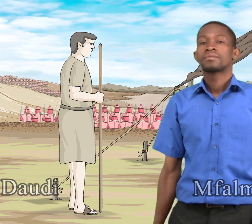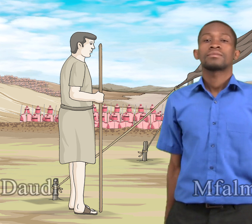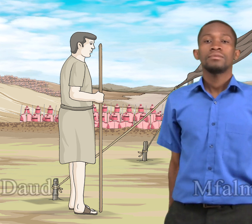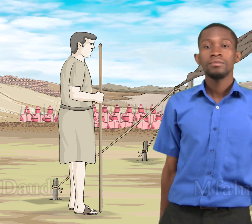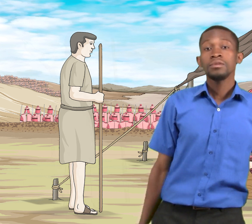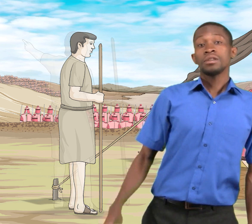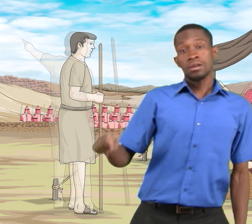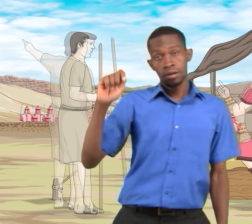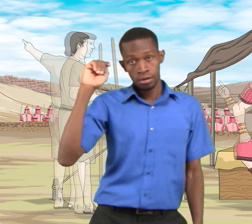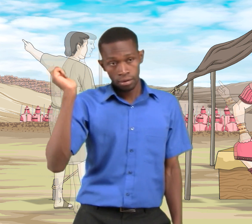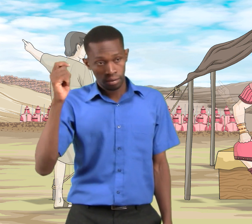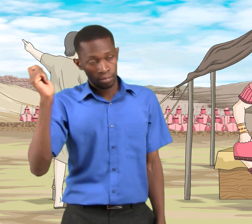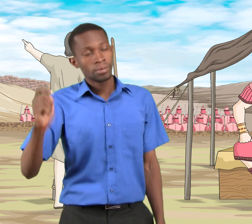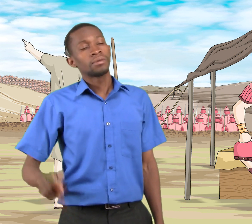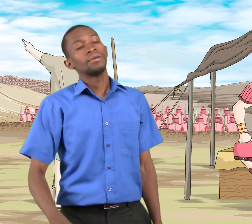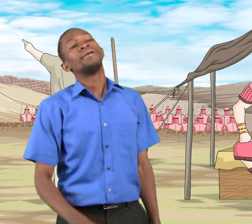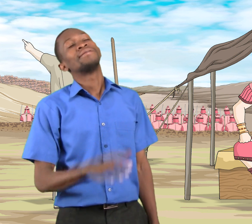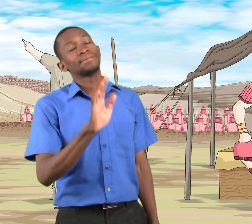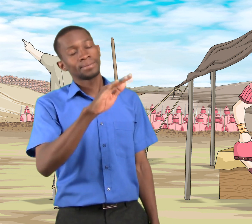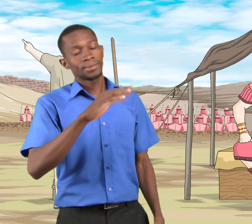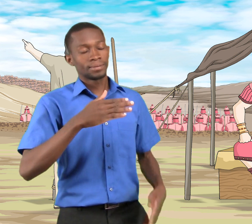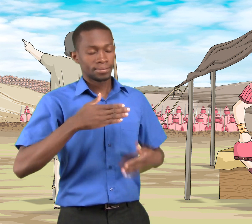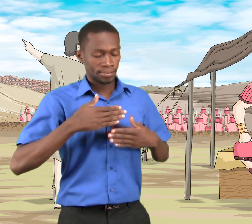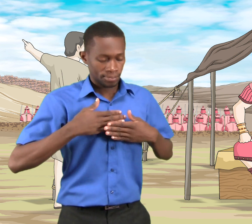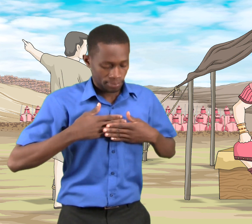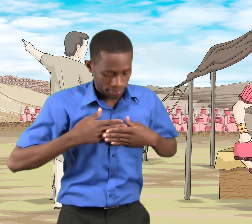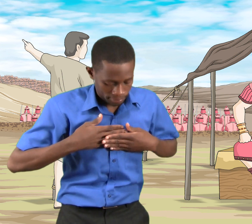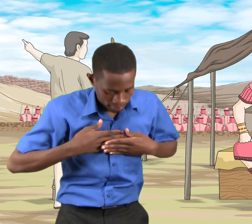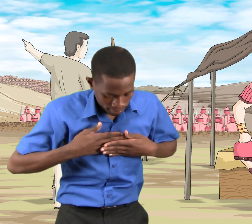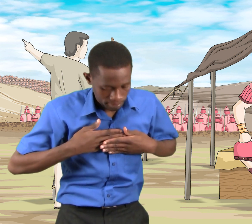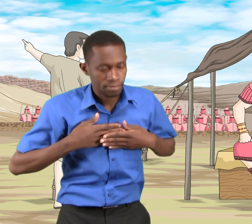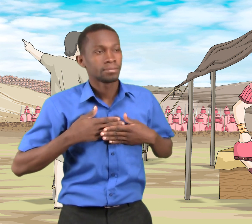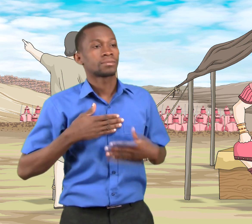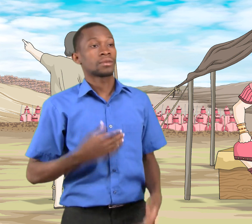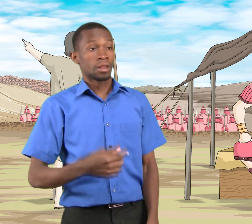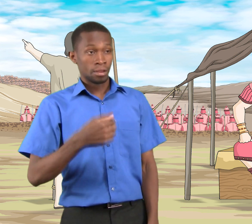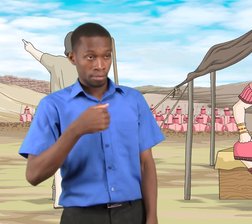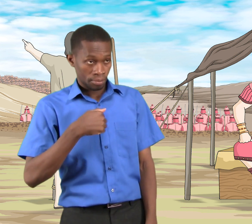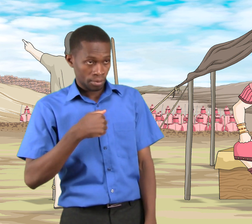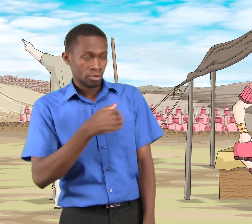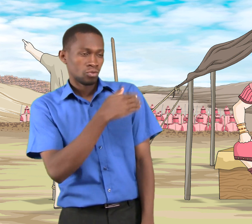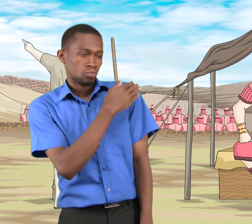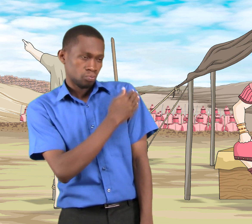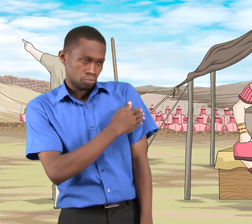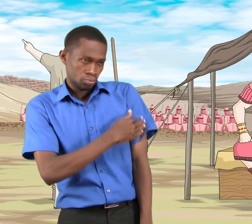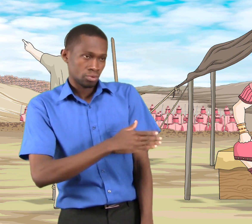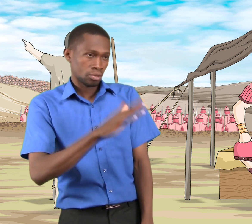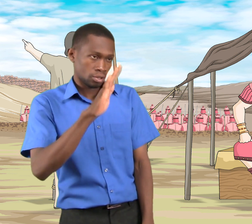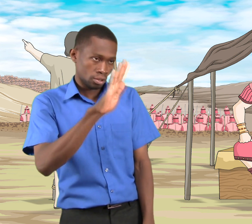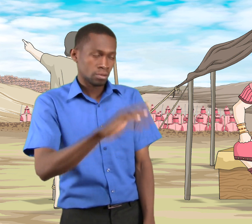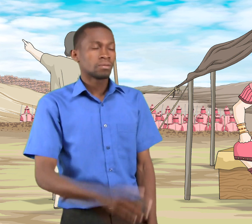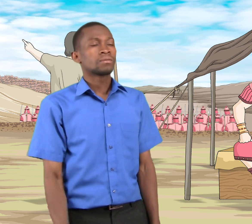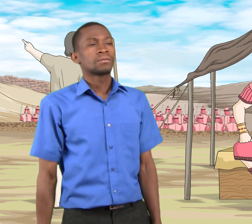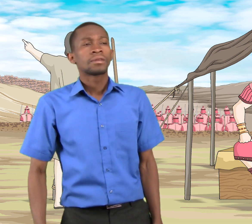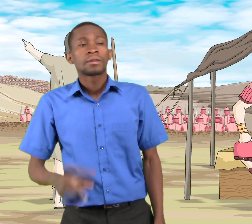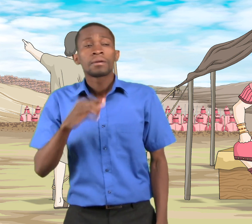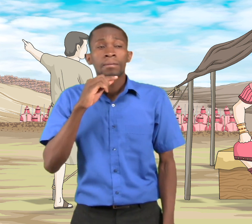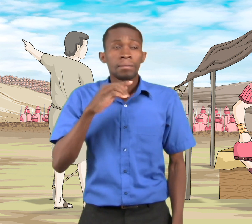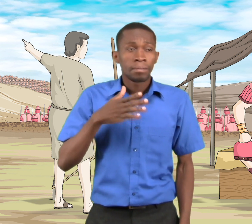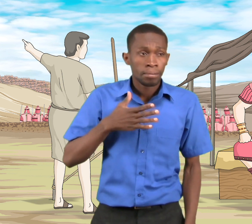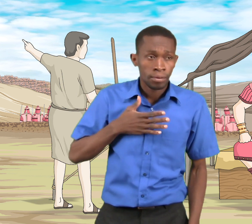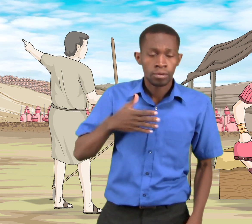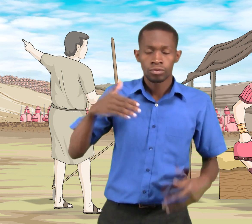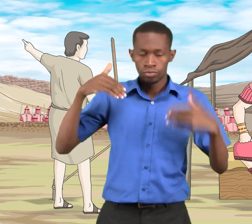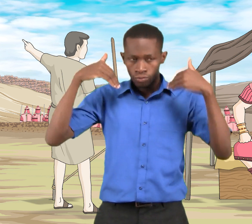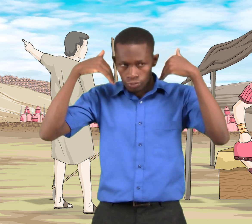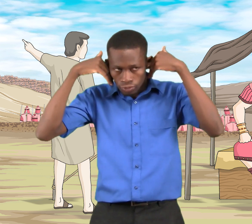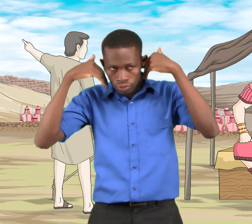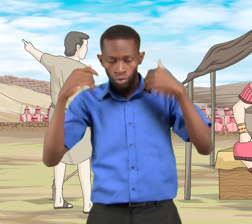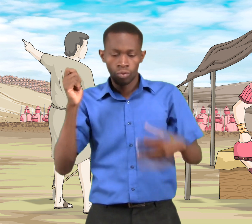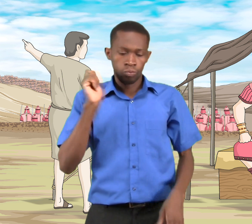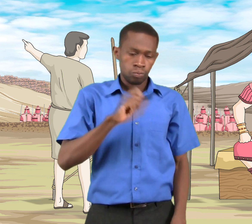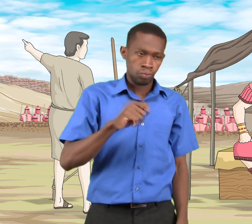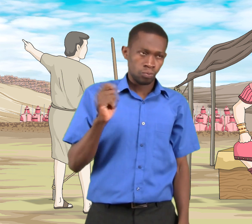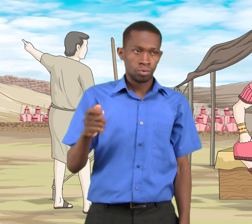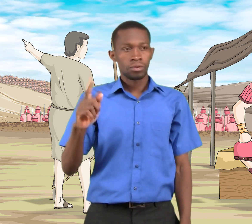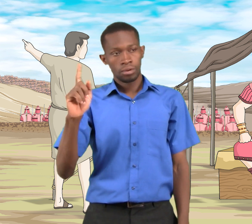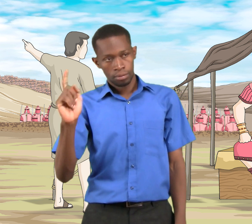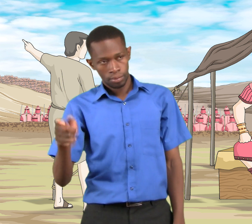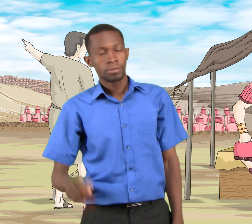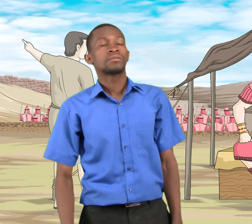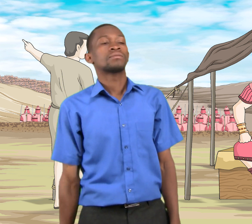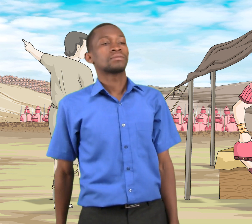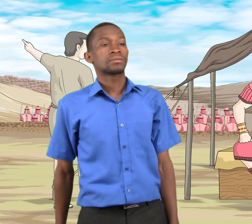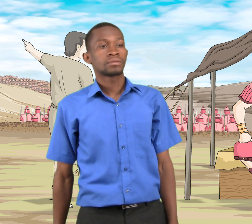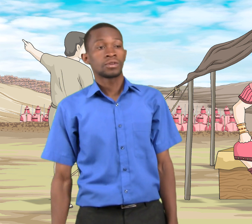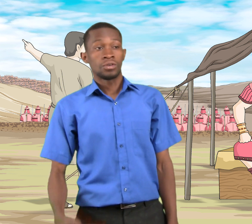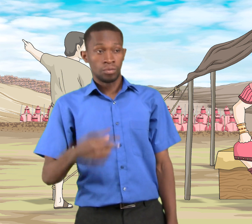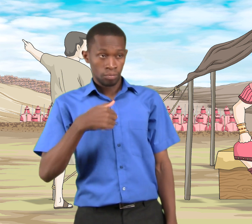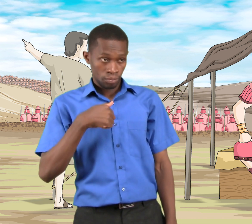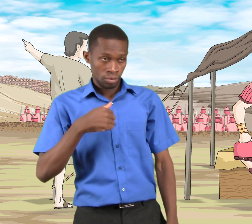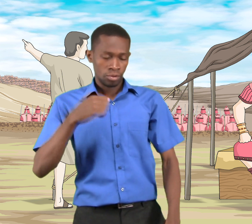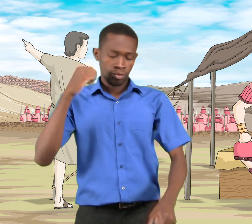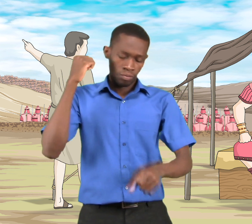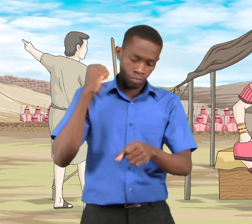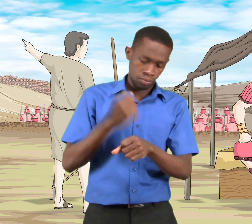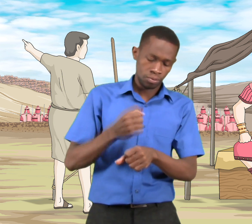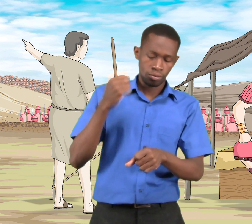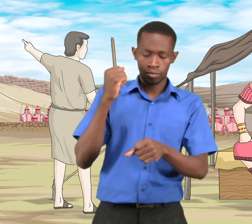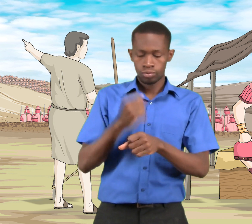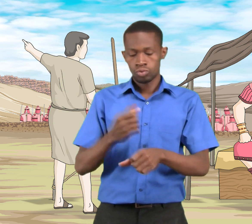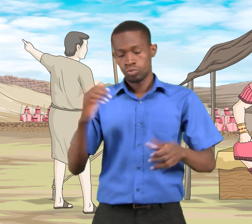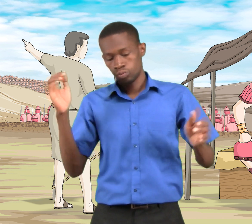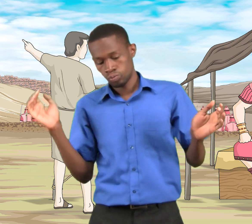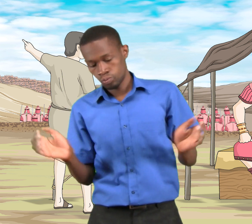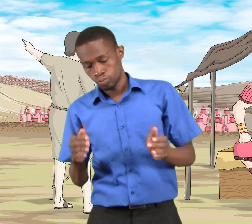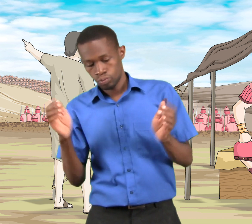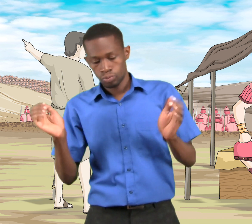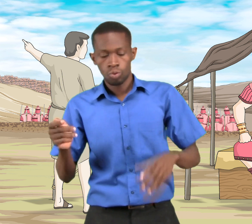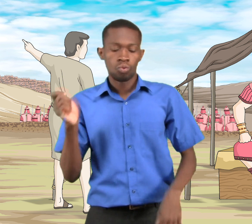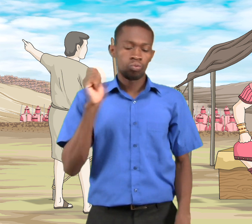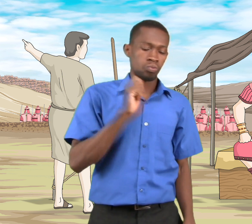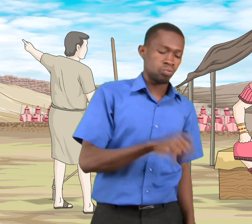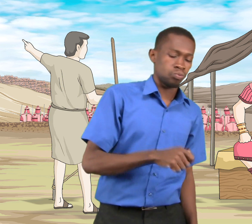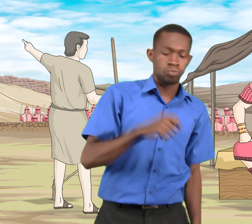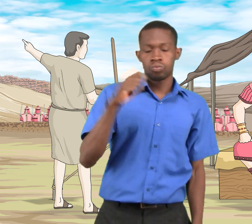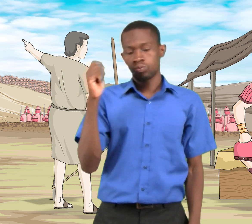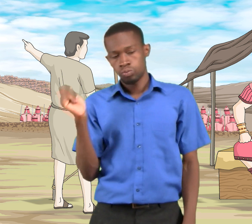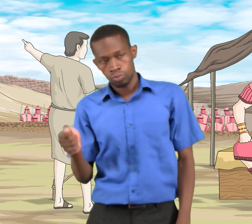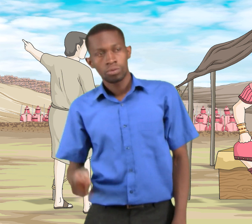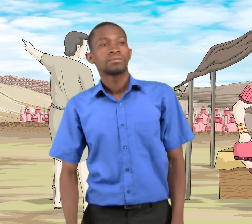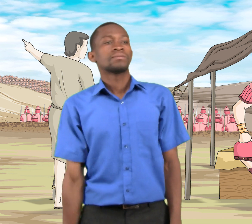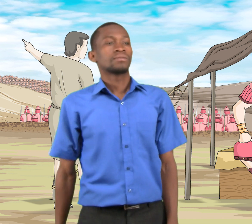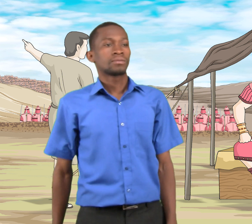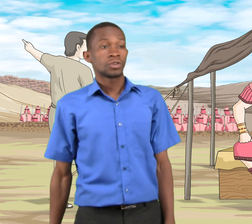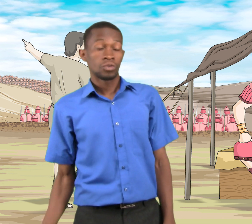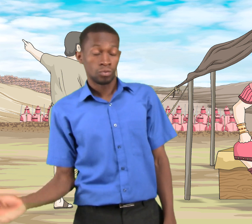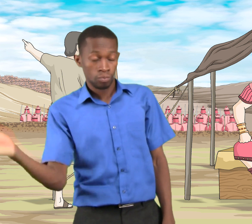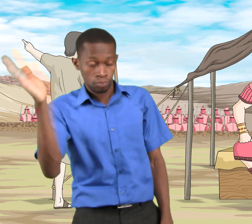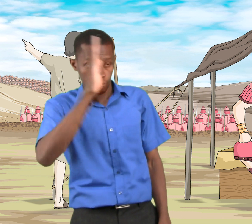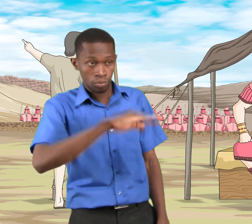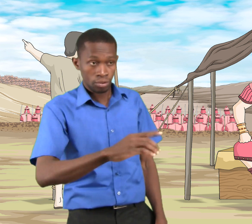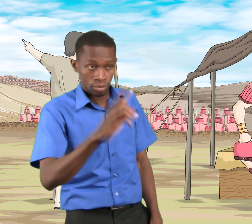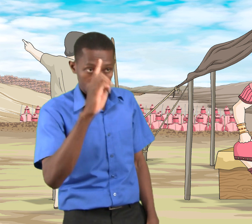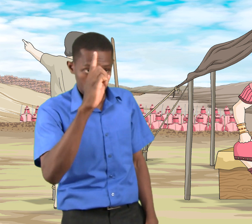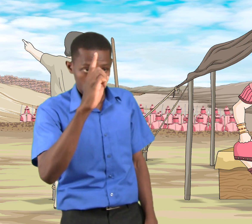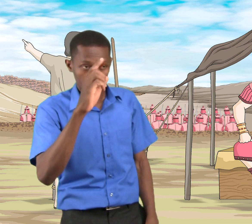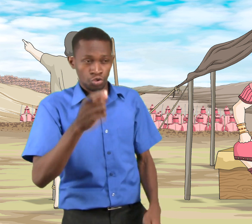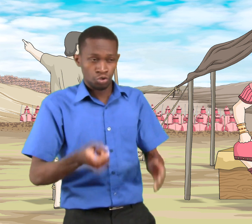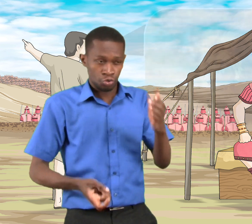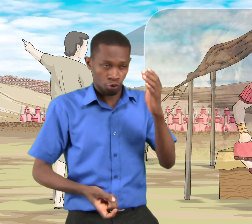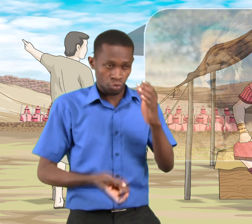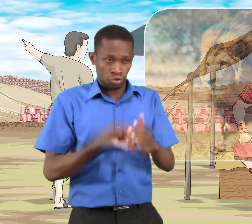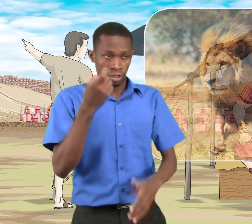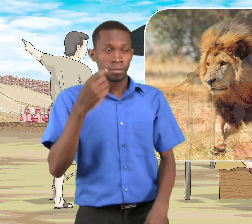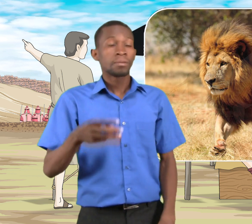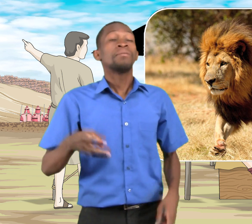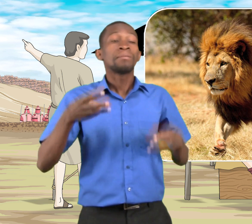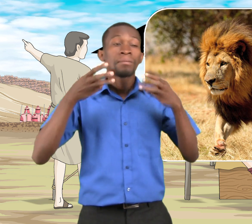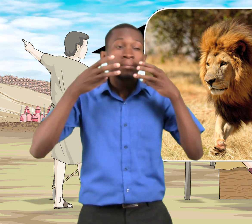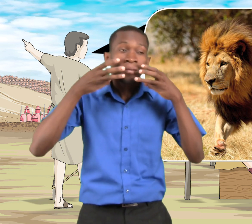You are just a boy, and he has been a warrior from his youth.”